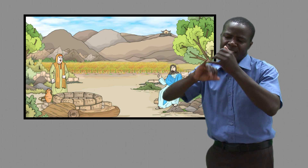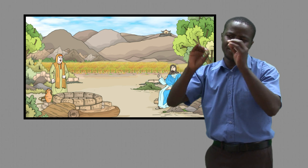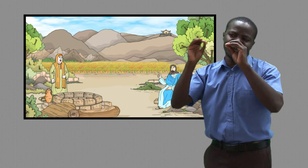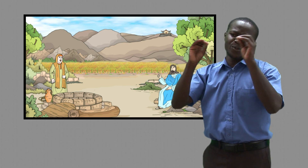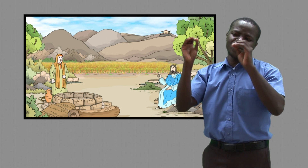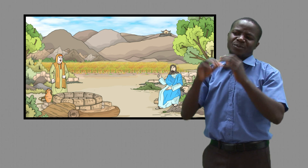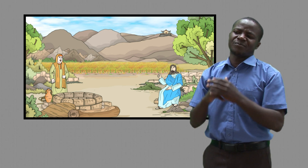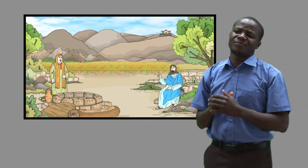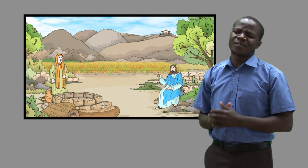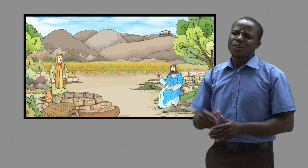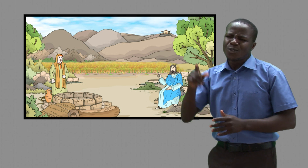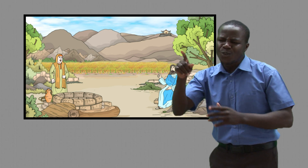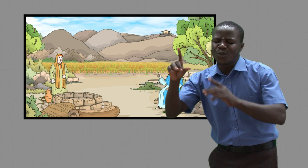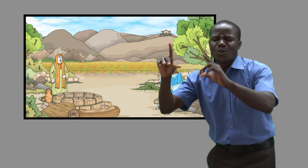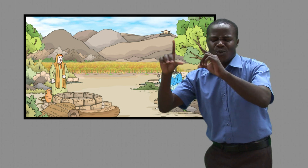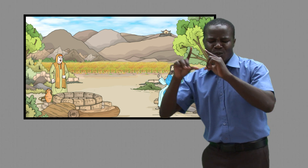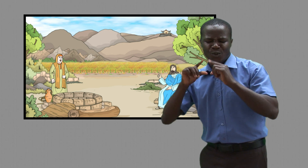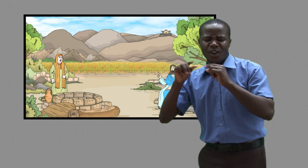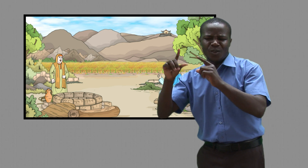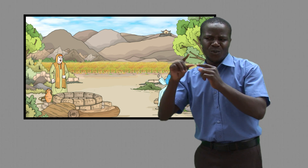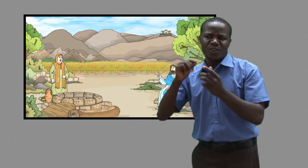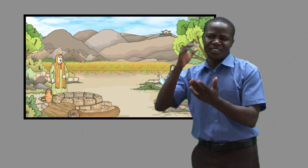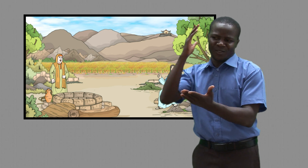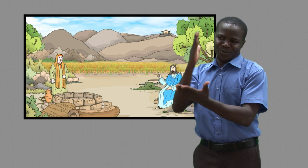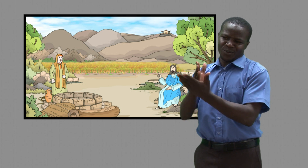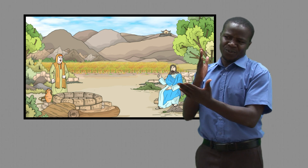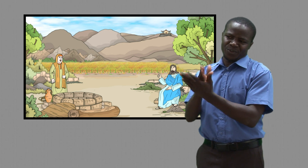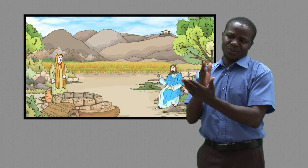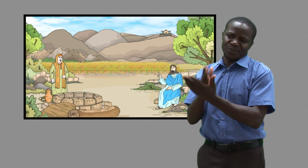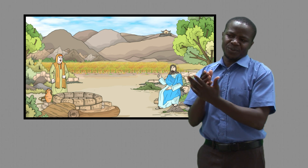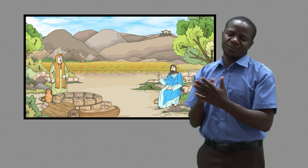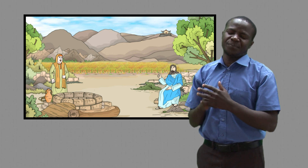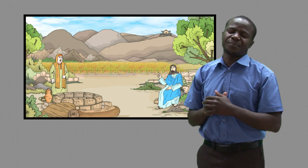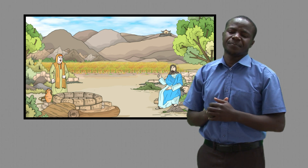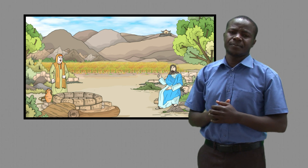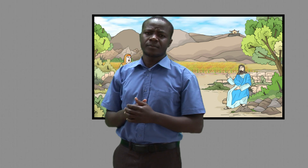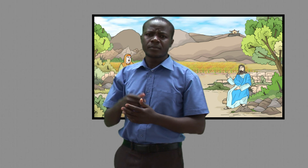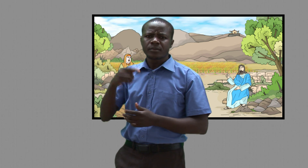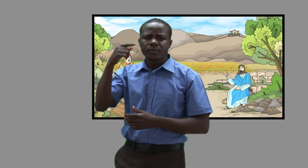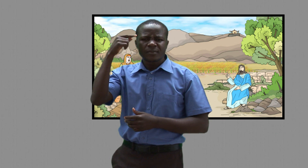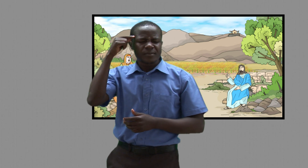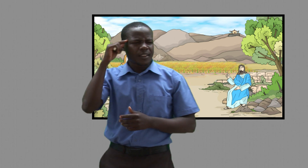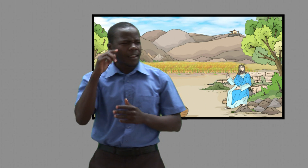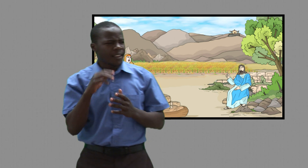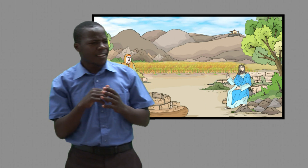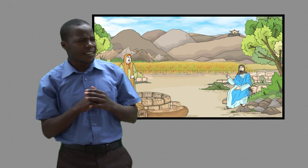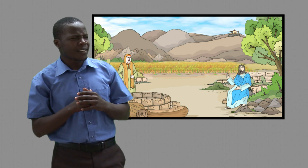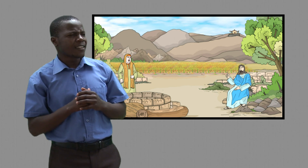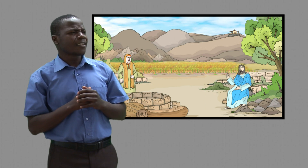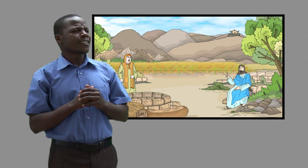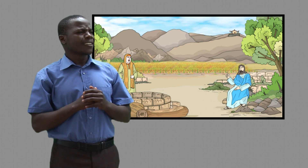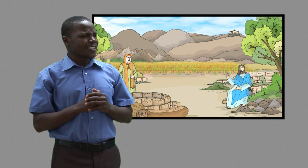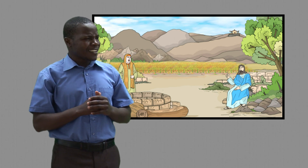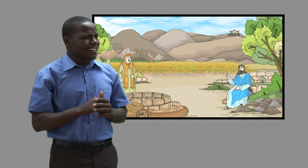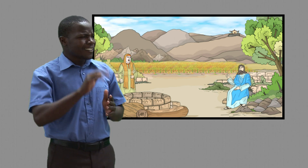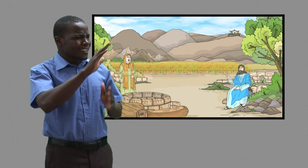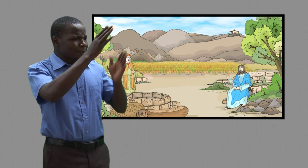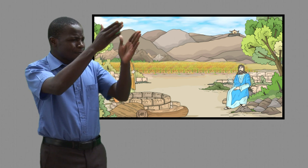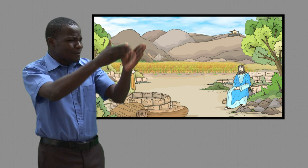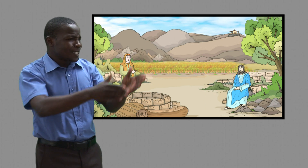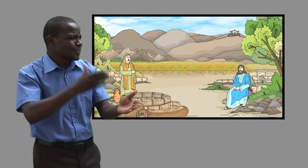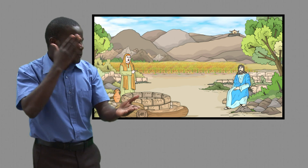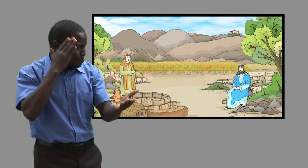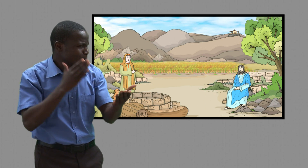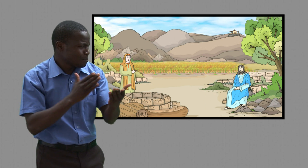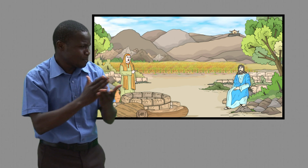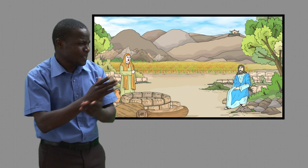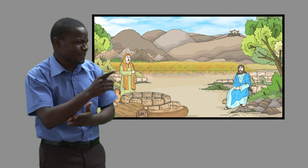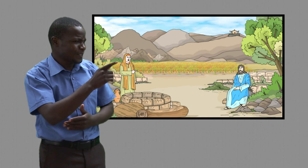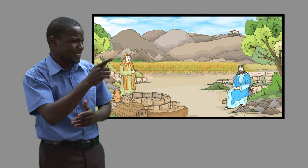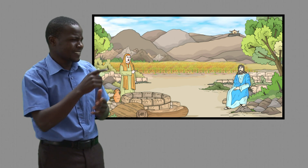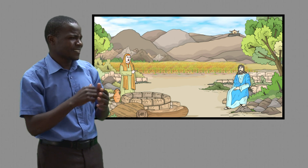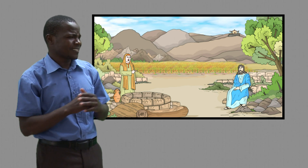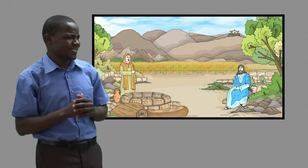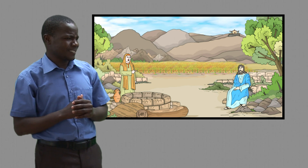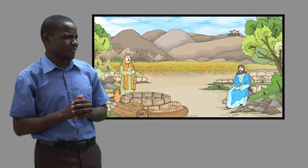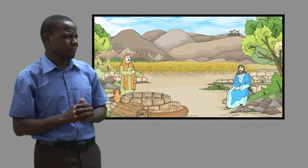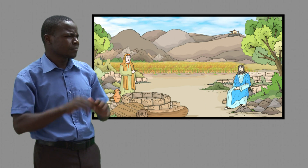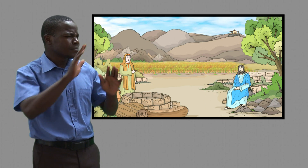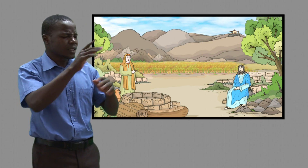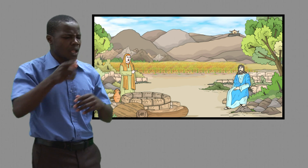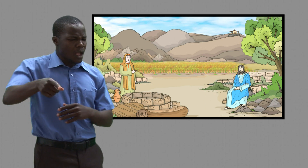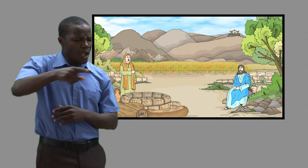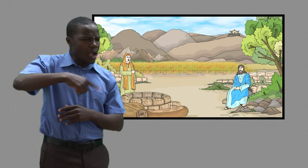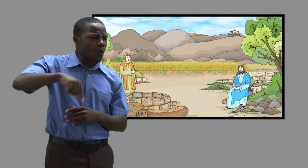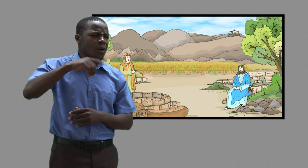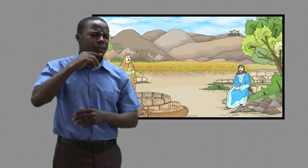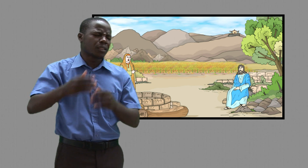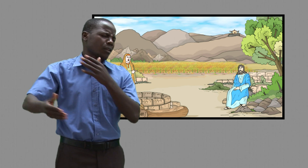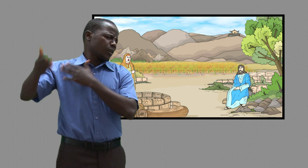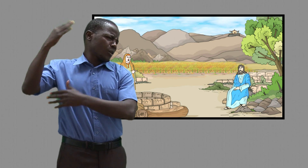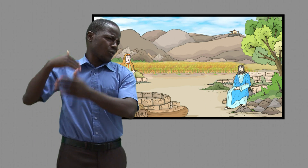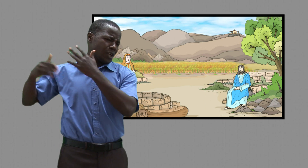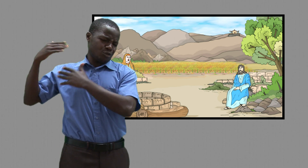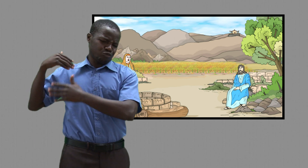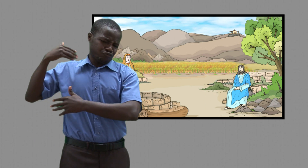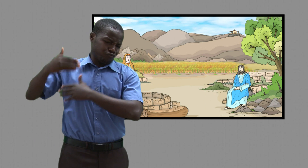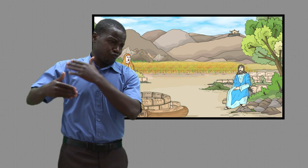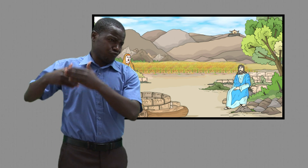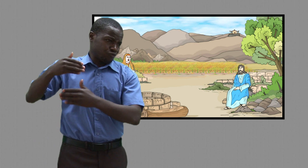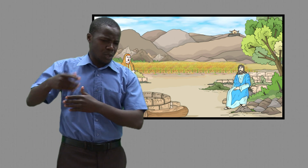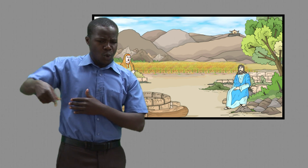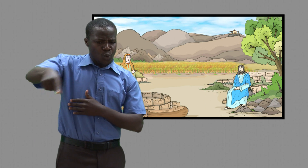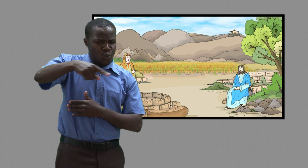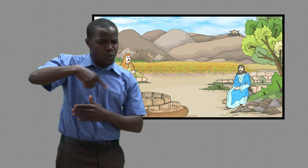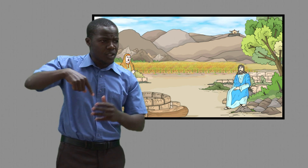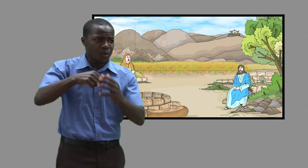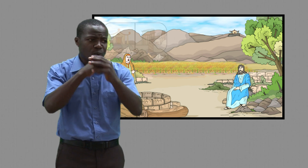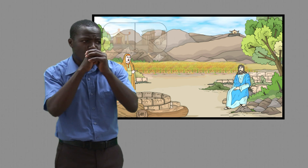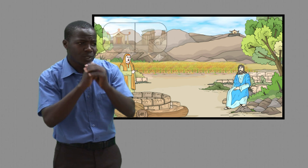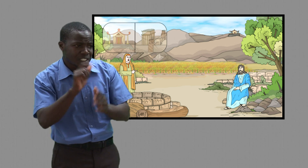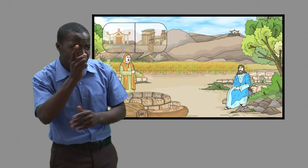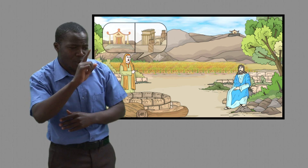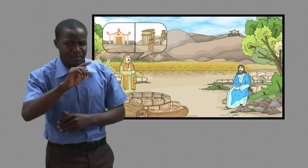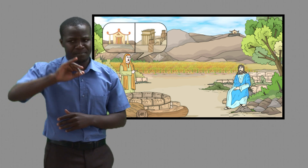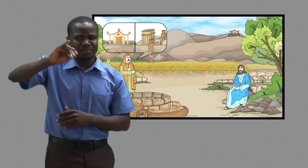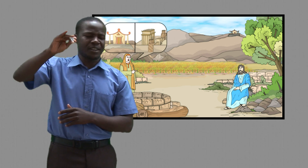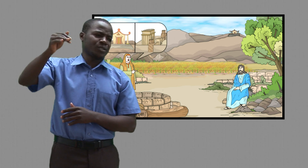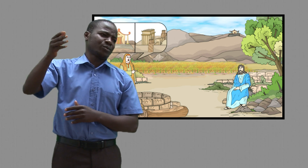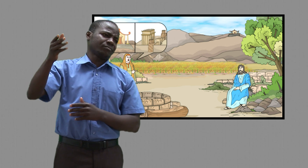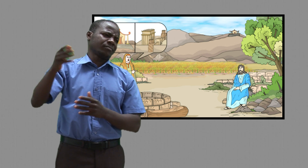You have spoken truthfully.” “Sir,” the woman said, “I see that You are a prophet.